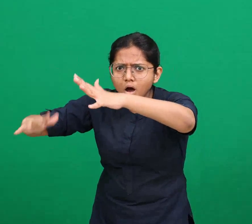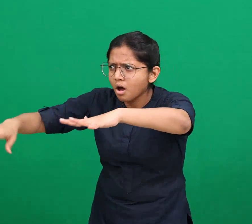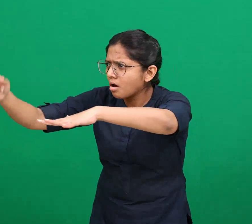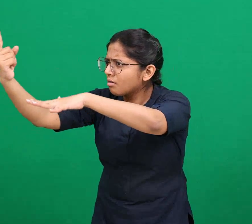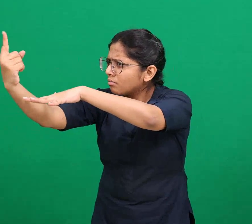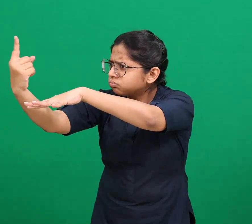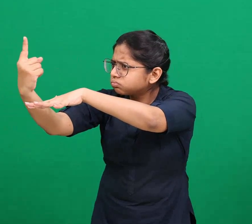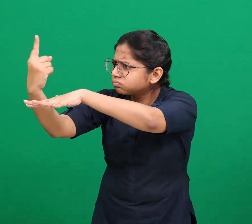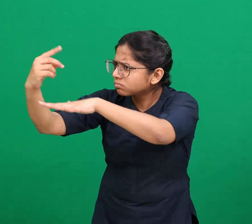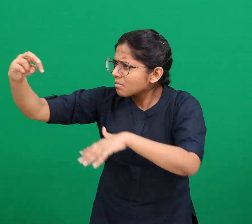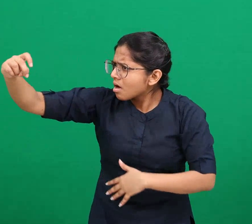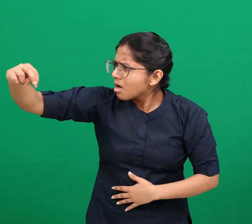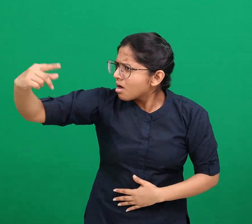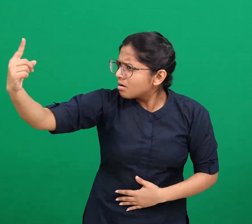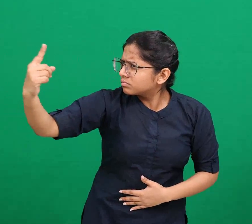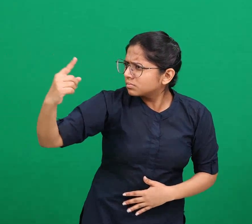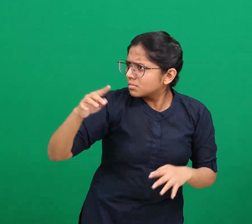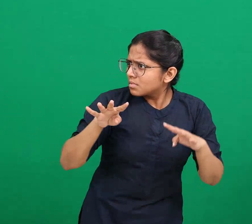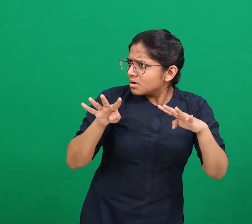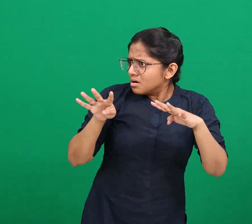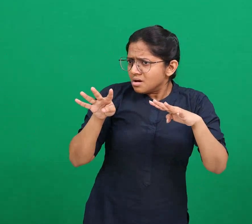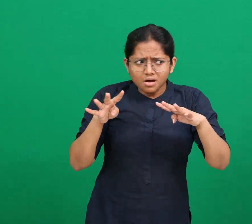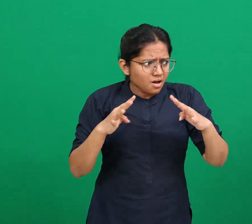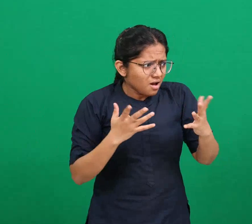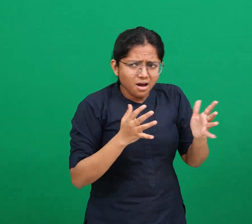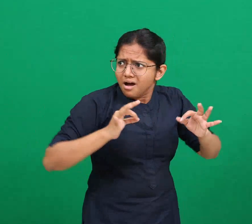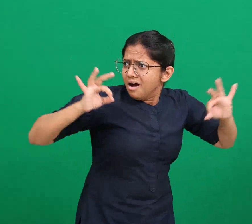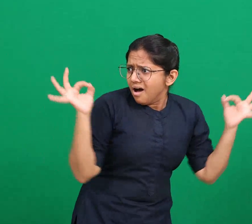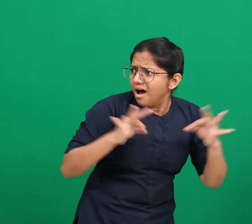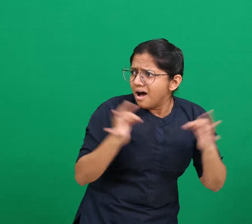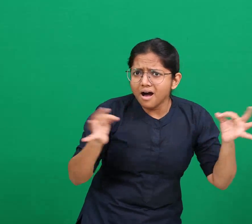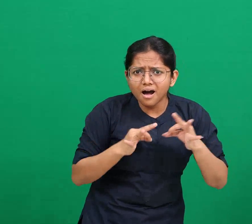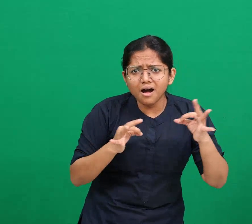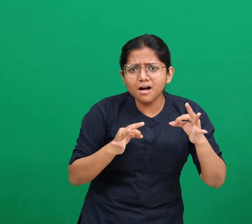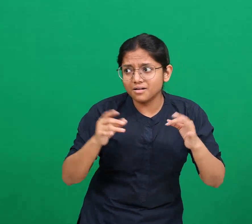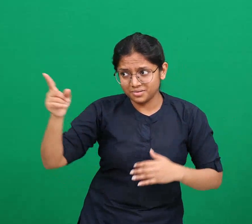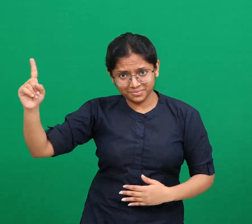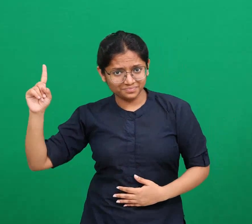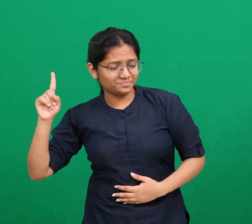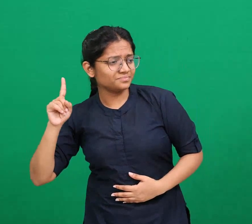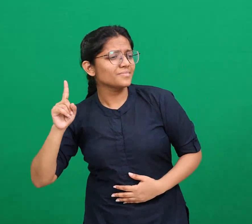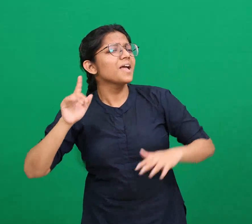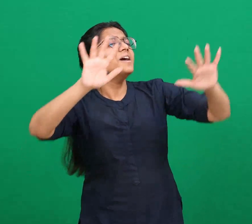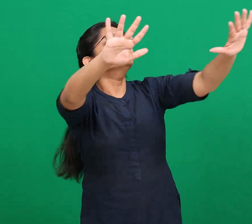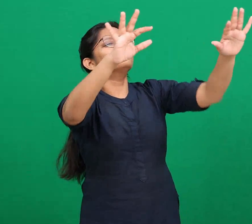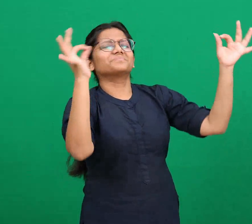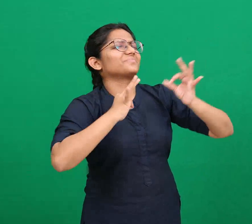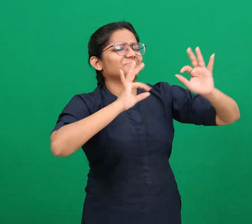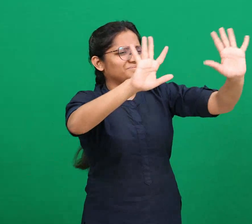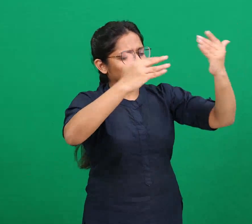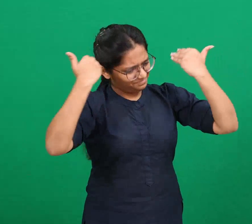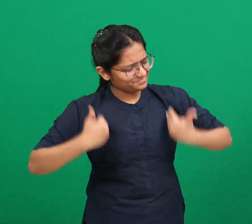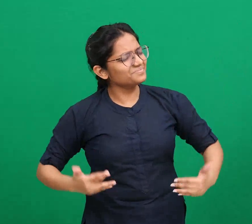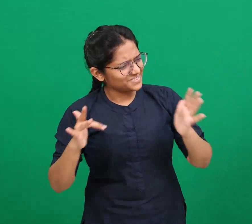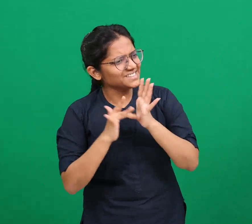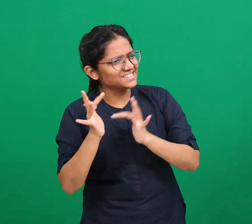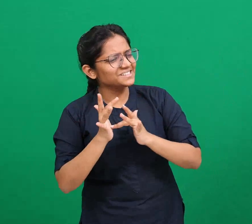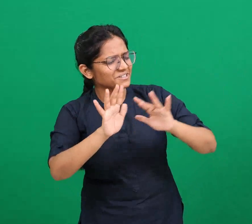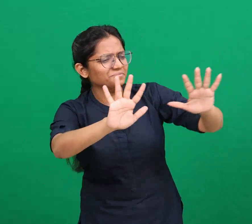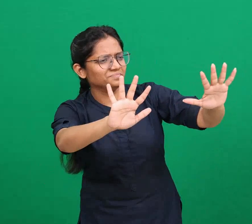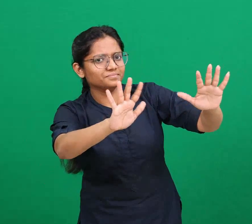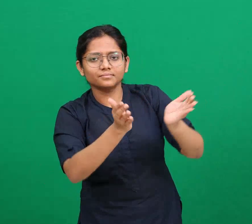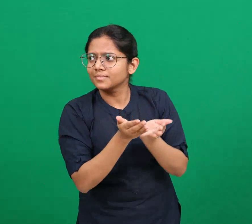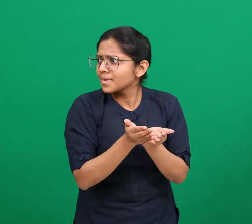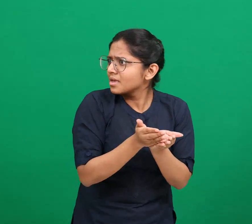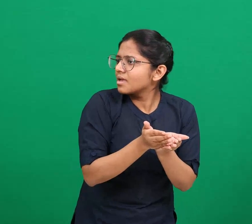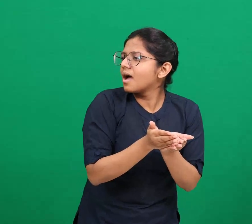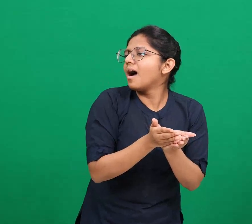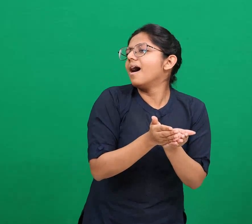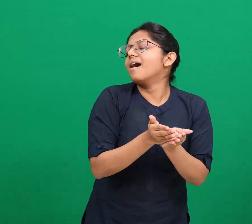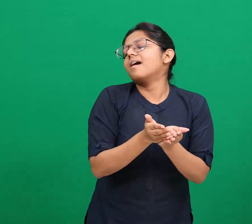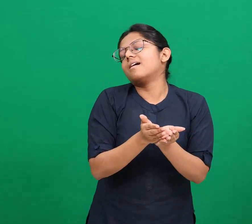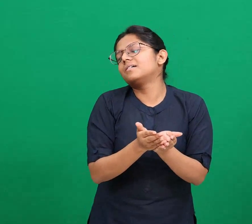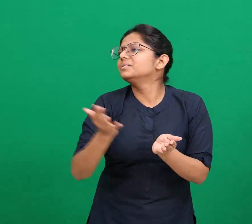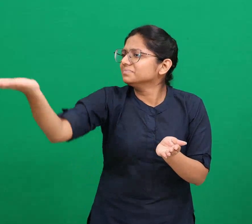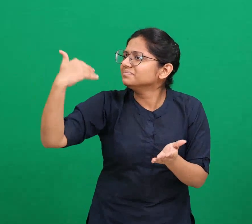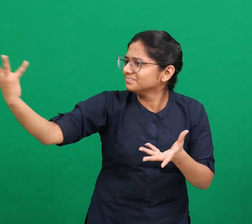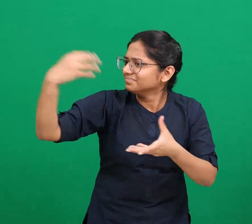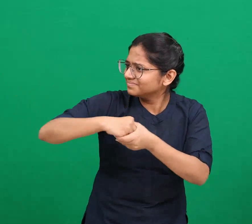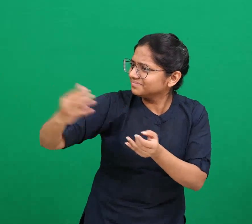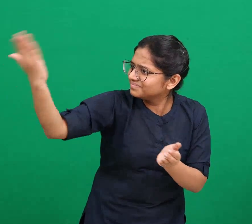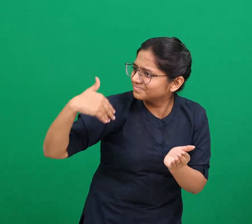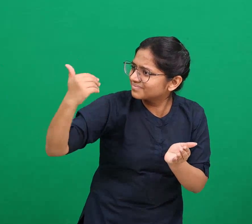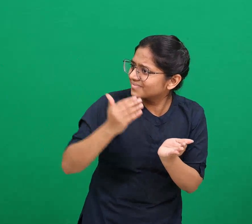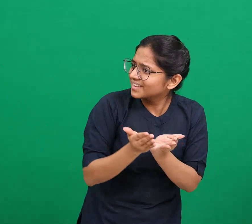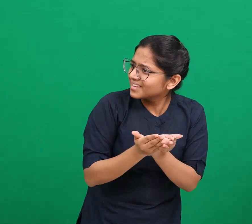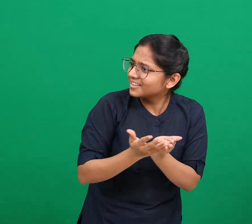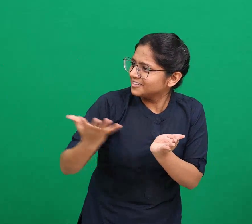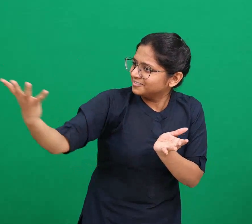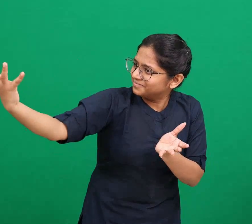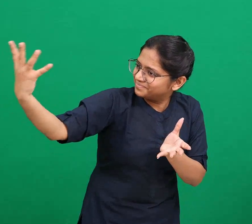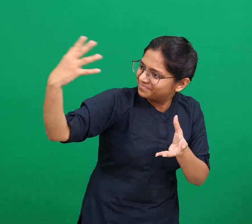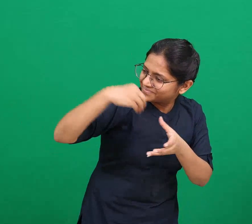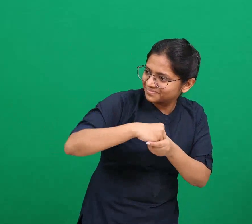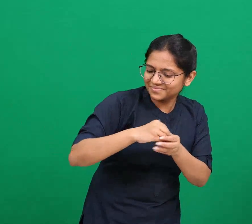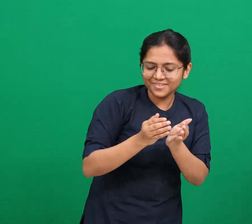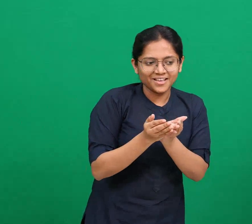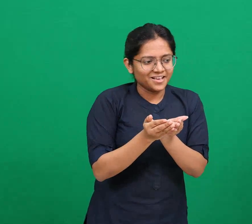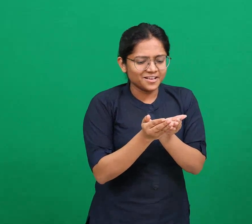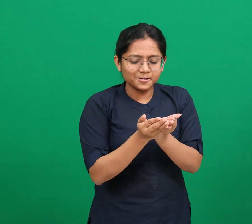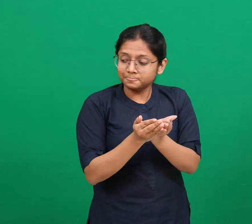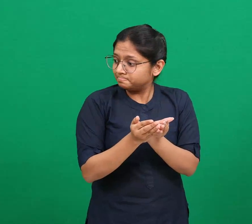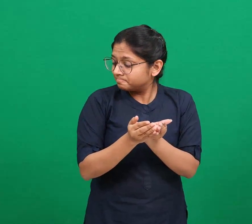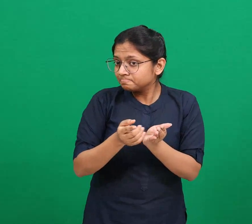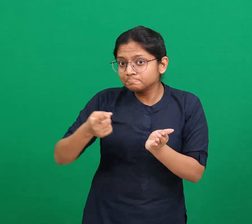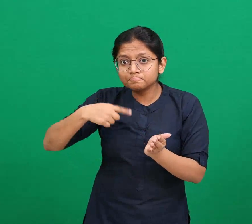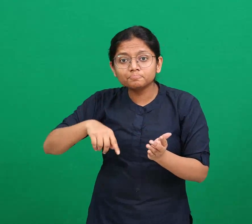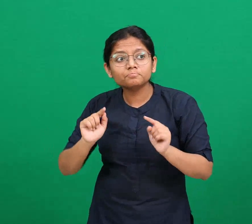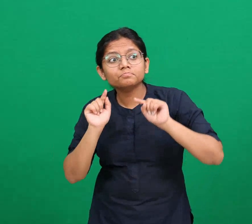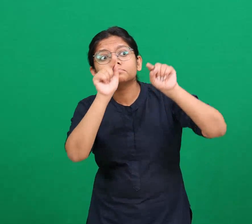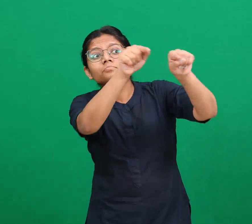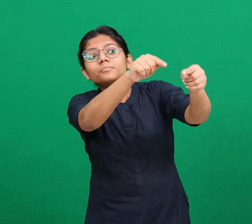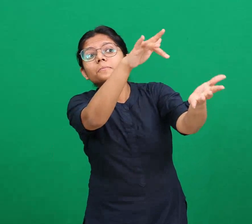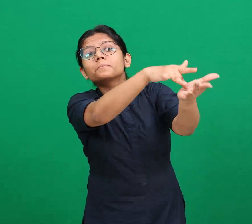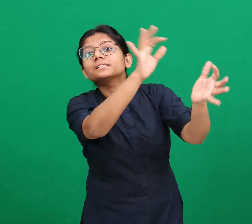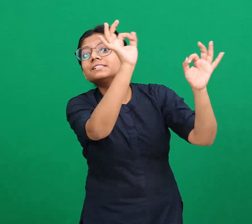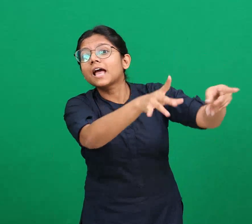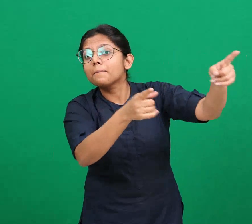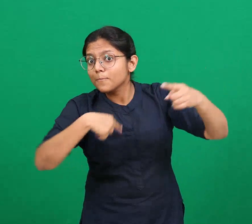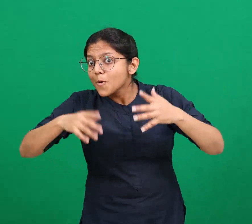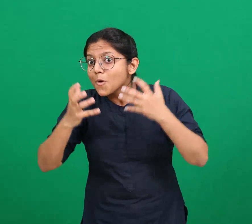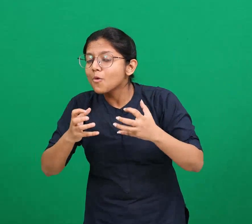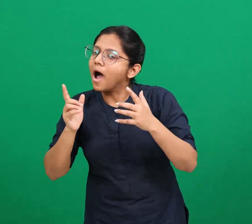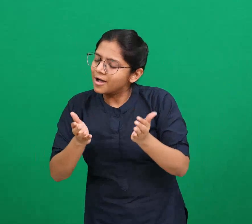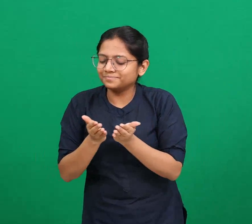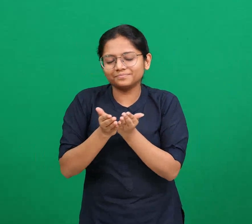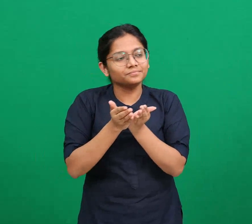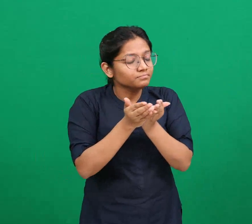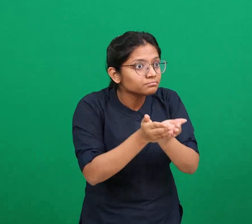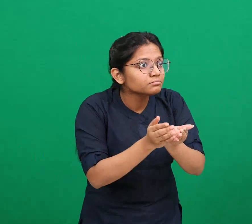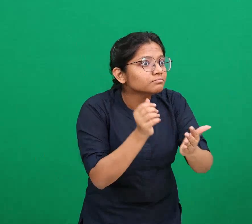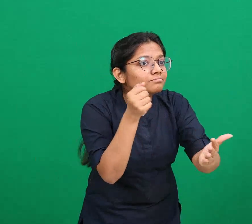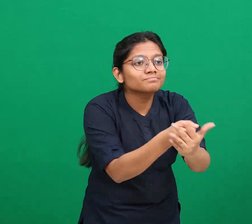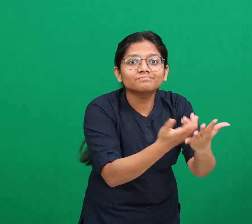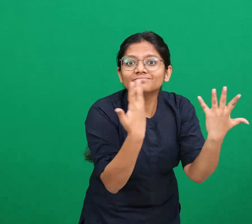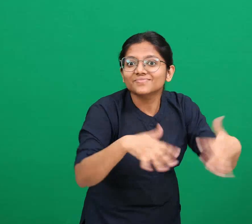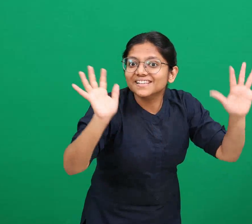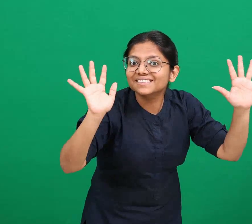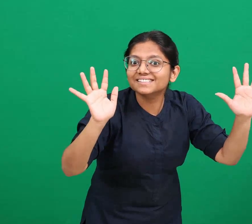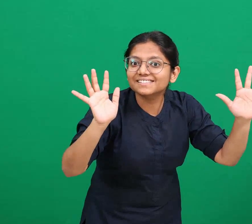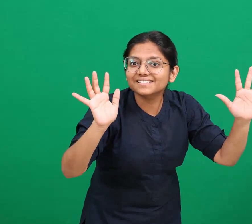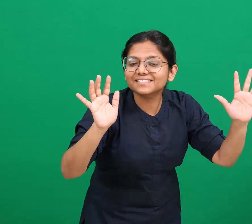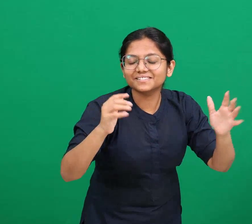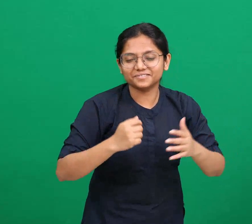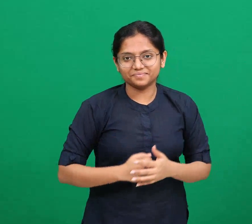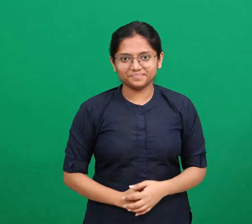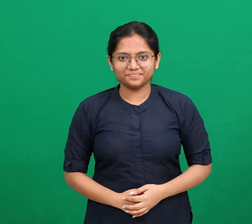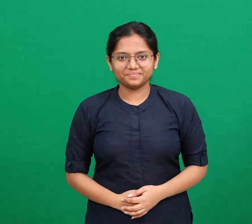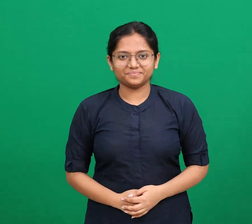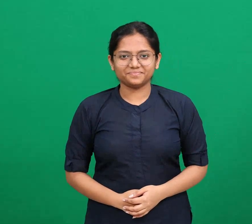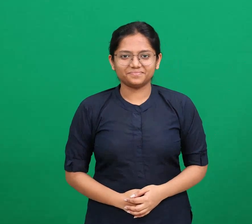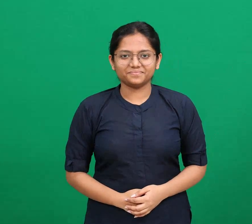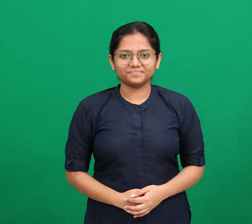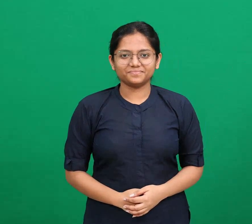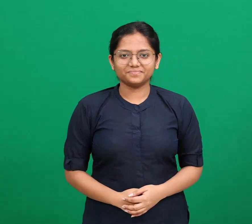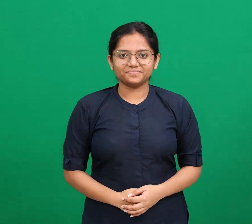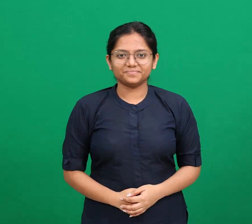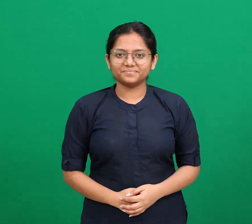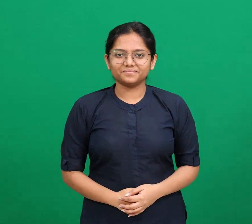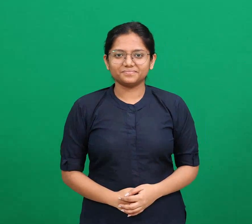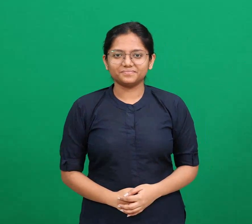But Jesus spoke up: "It is I; do not be afraid." Then they were willing to take Him into the boat, and at once the boat reached the shore where they were heading.